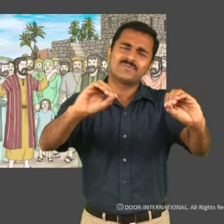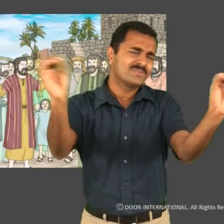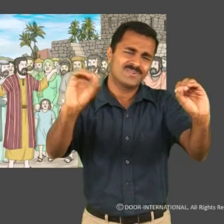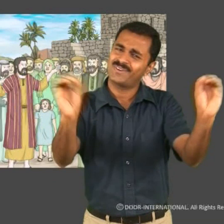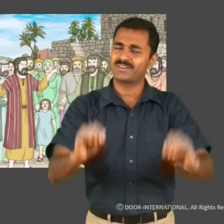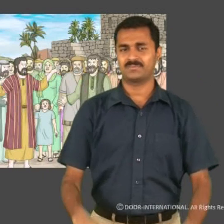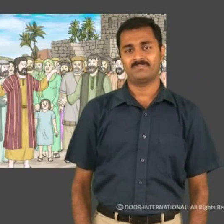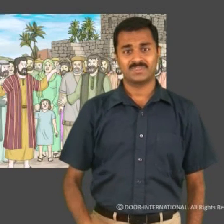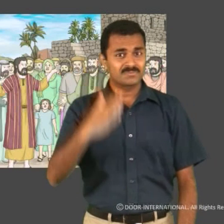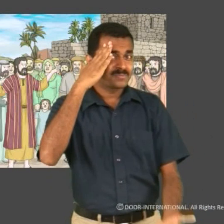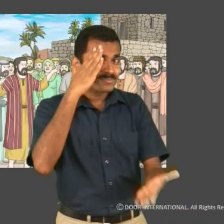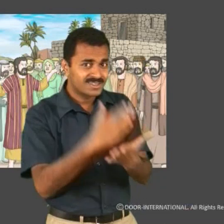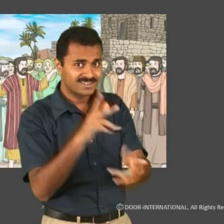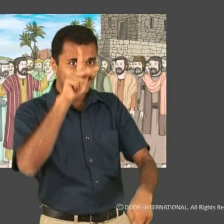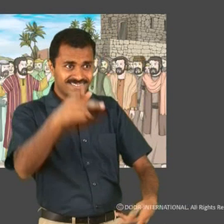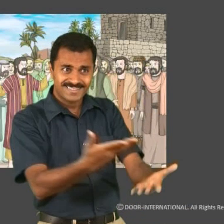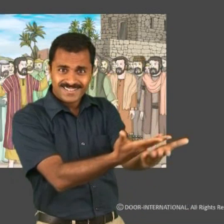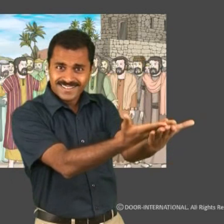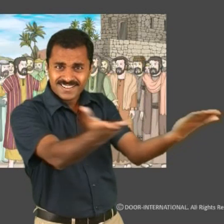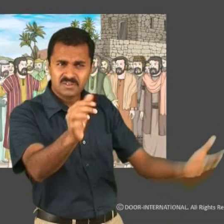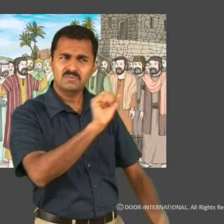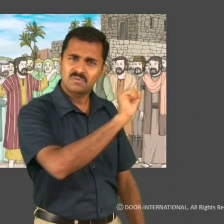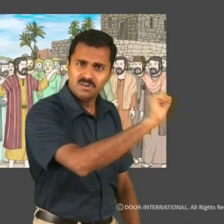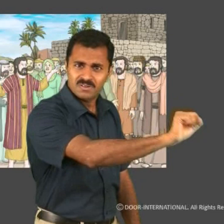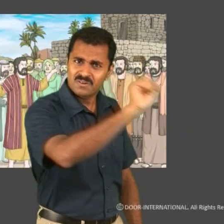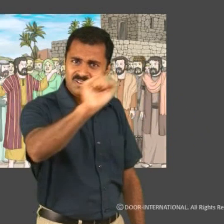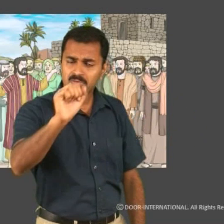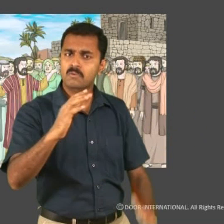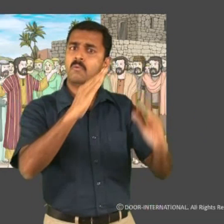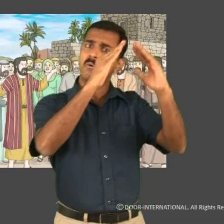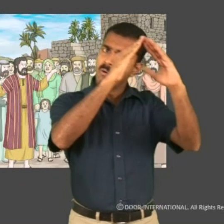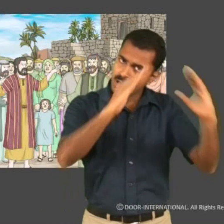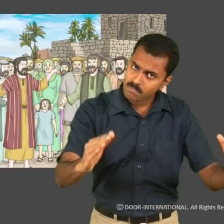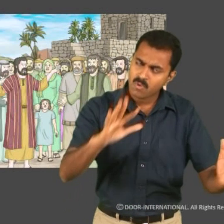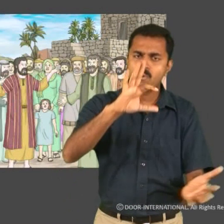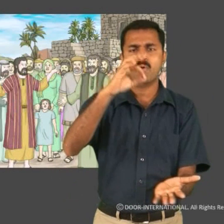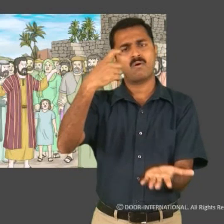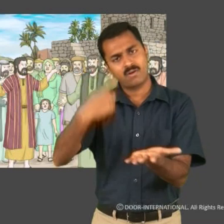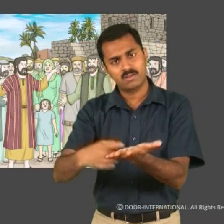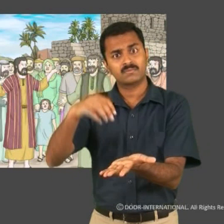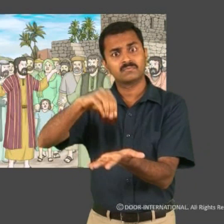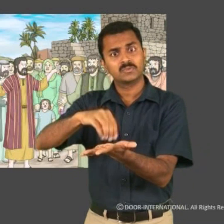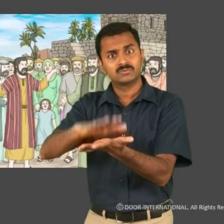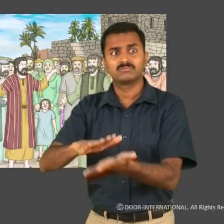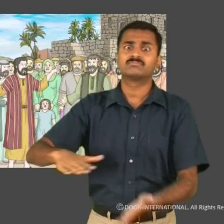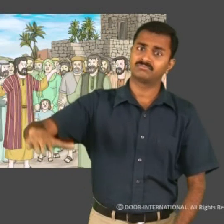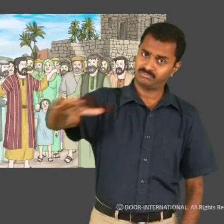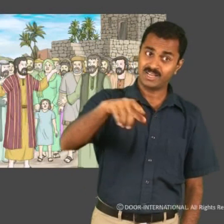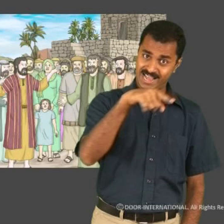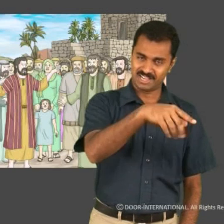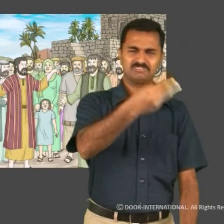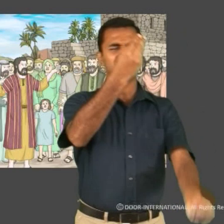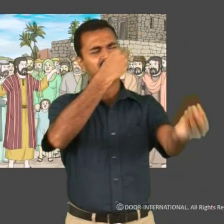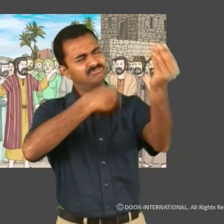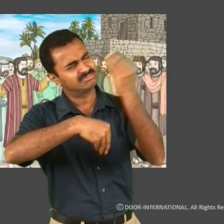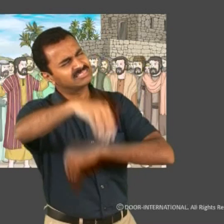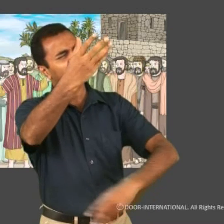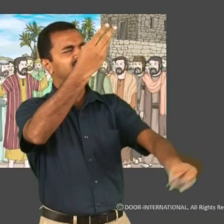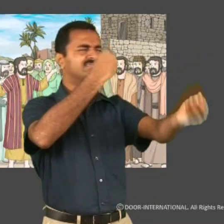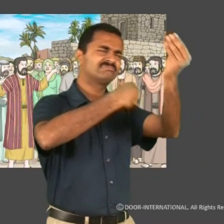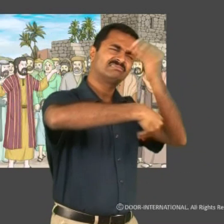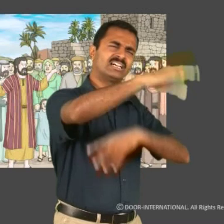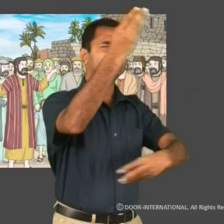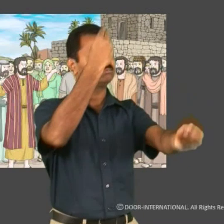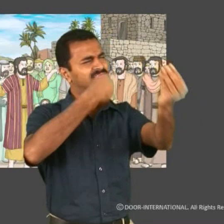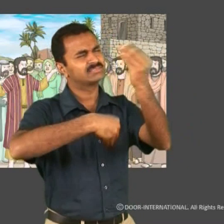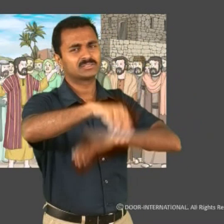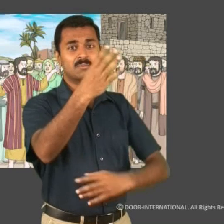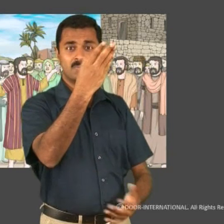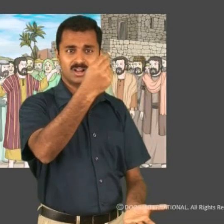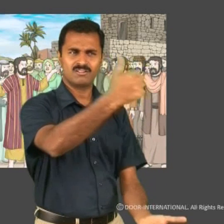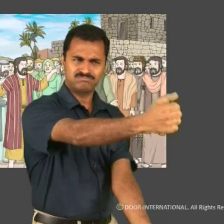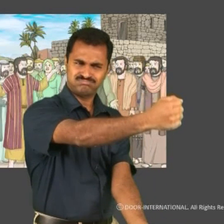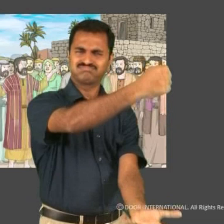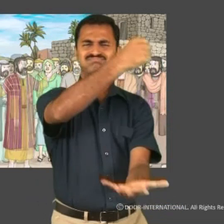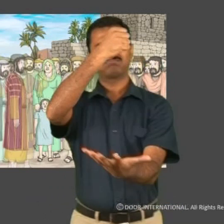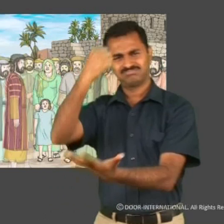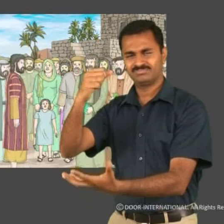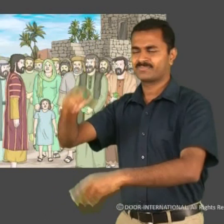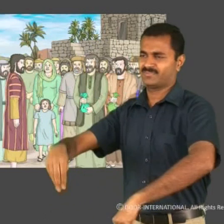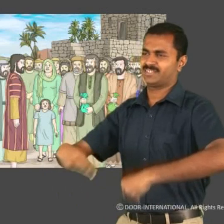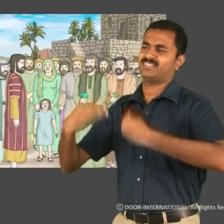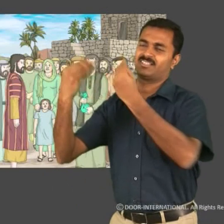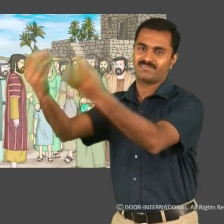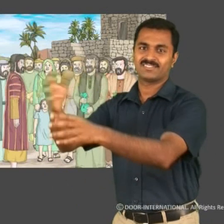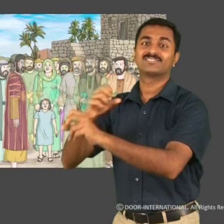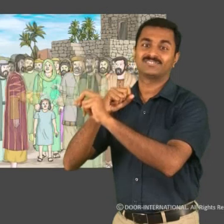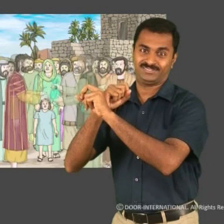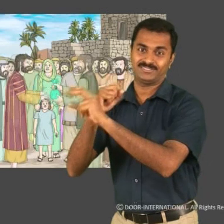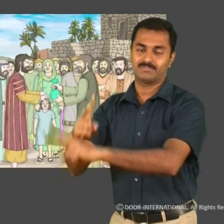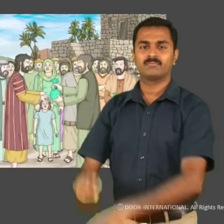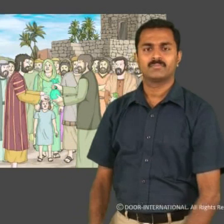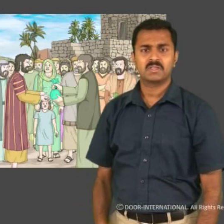And abundant grace was upon them all.